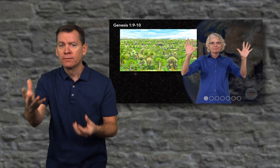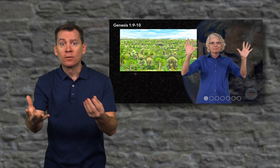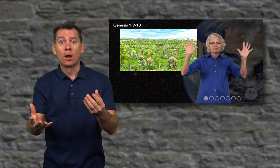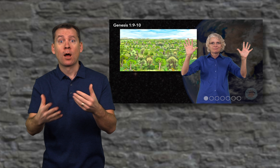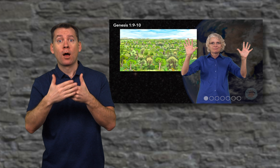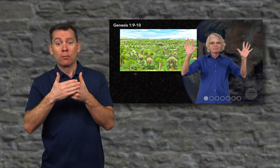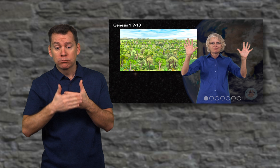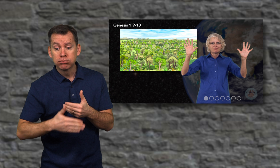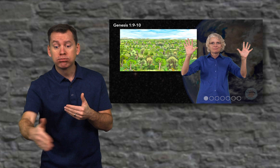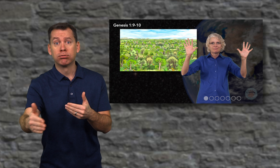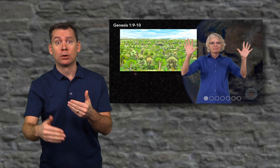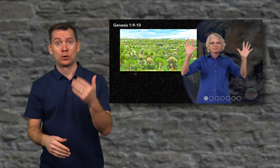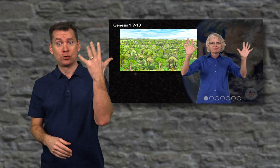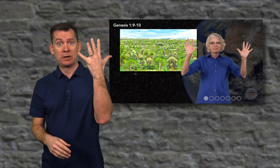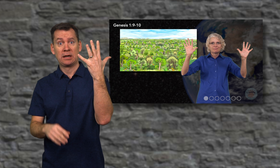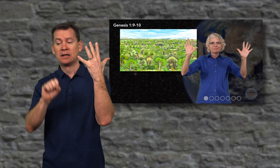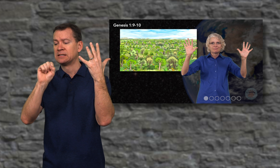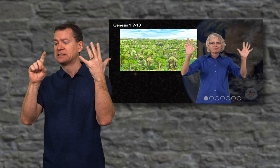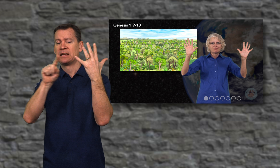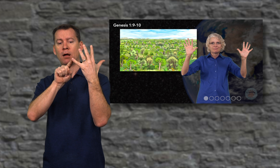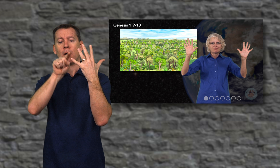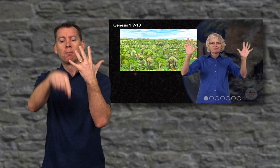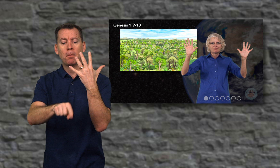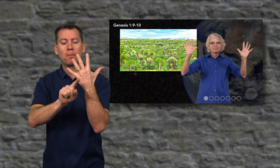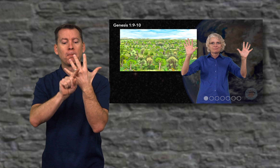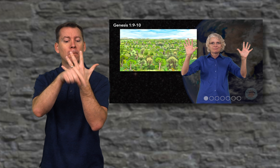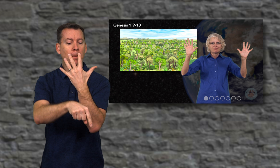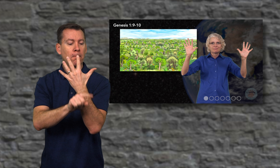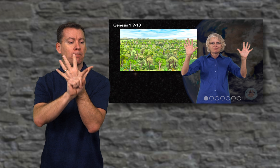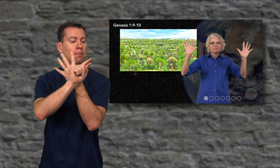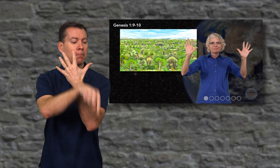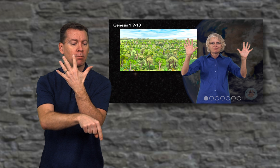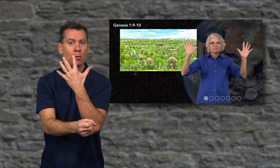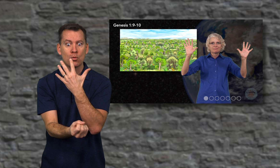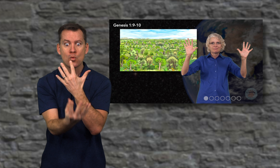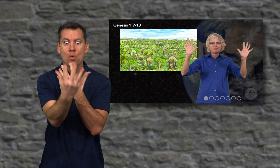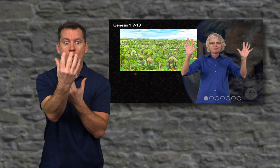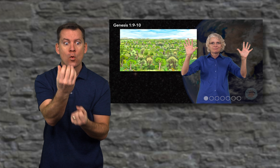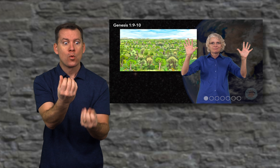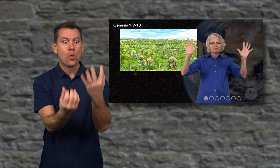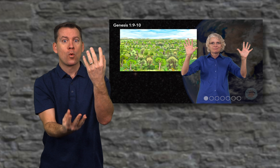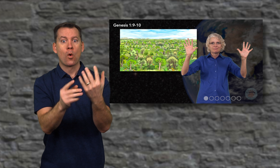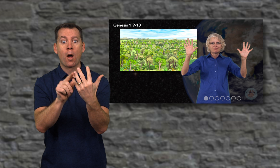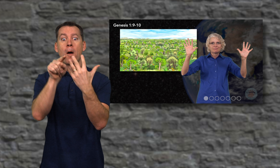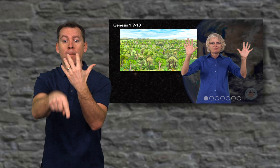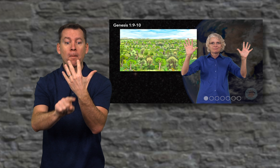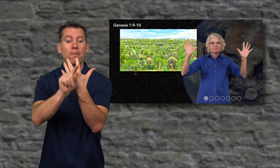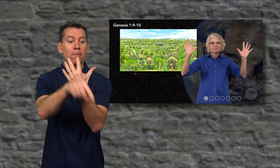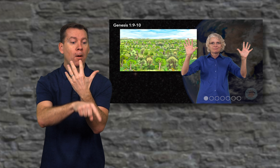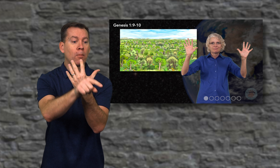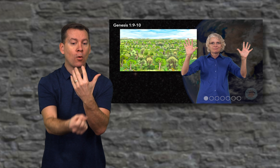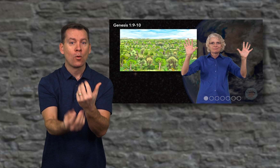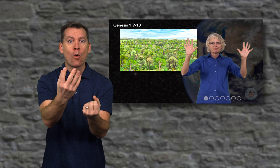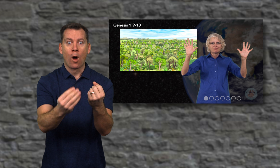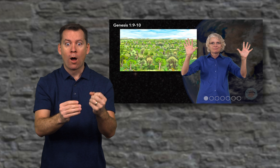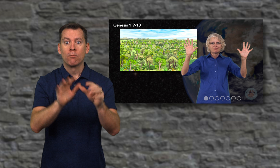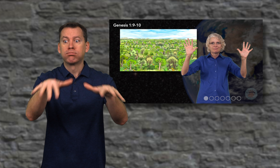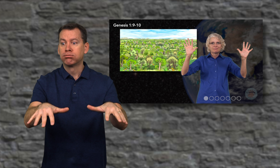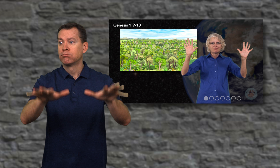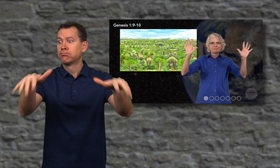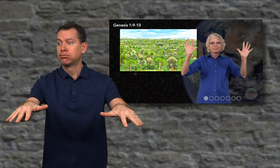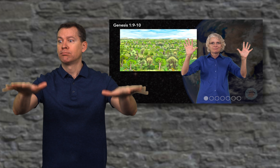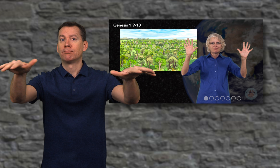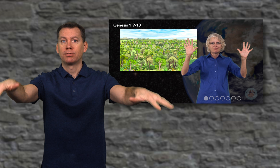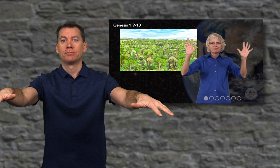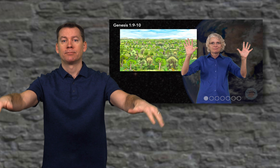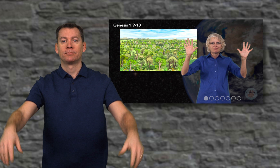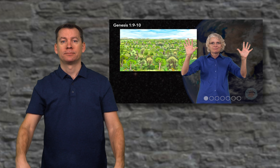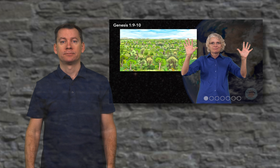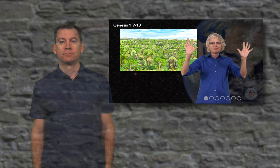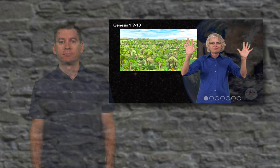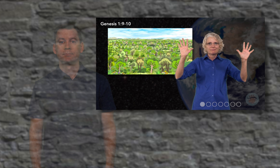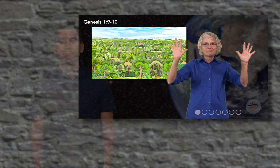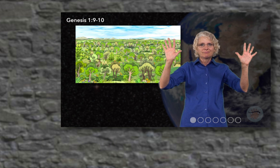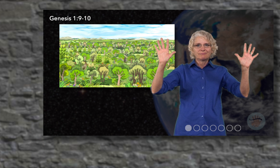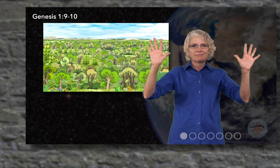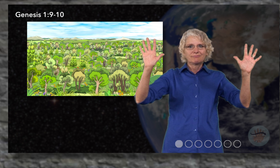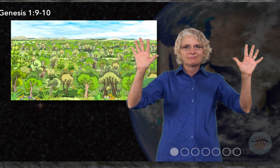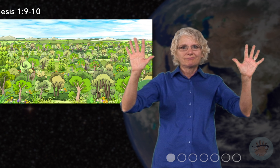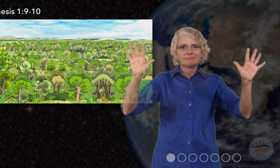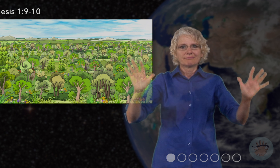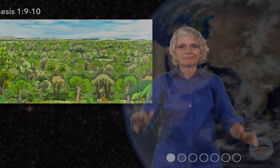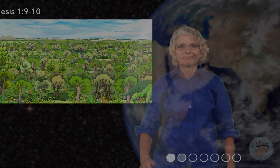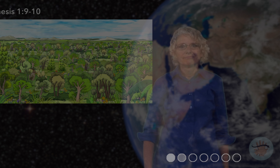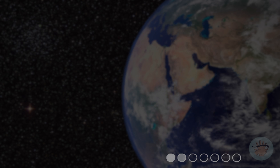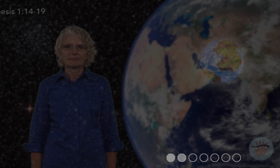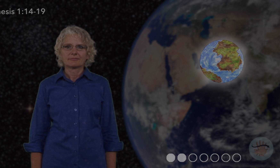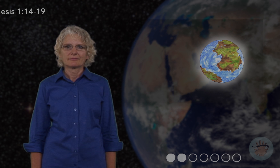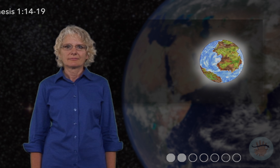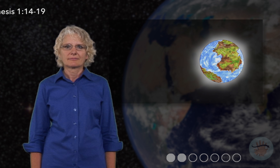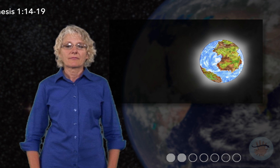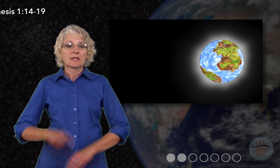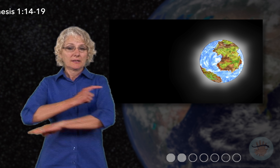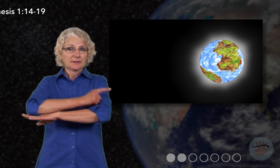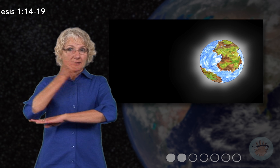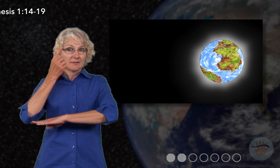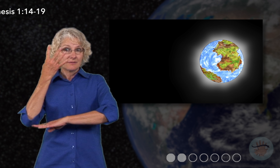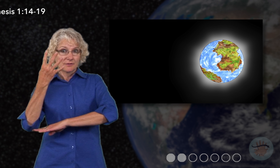And God saw that it was good.